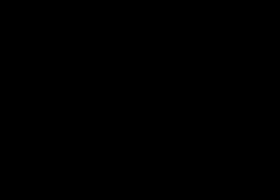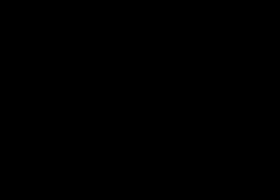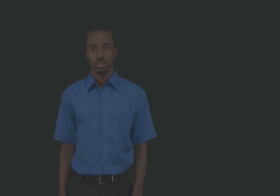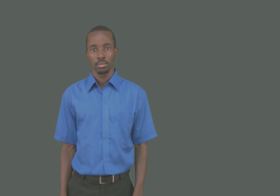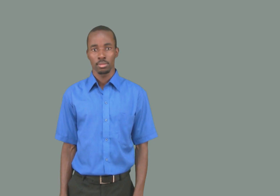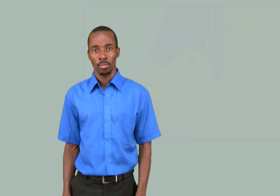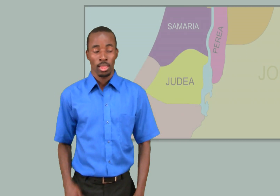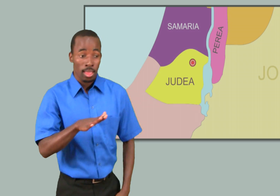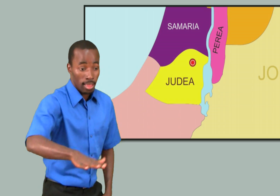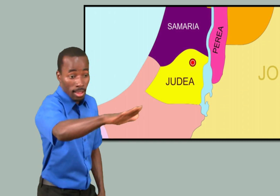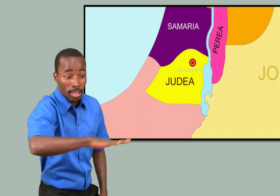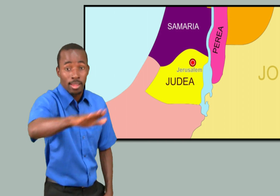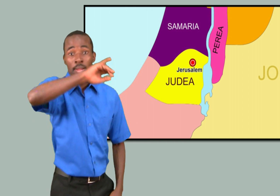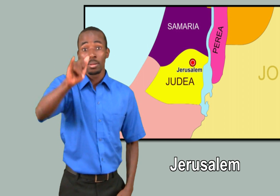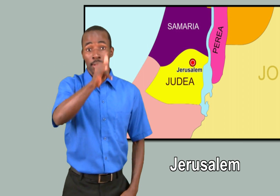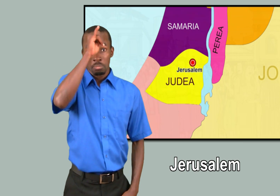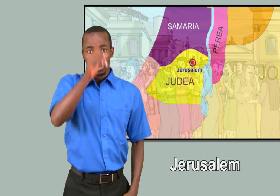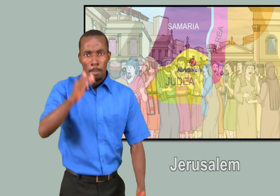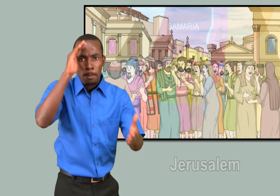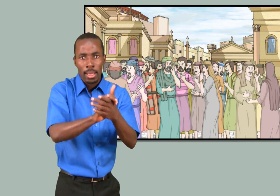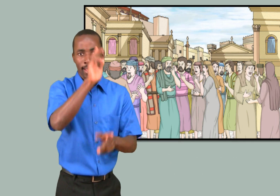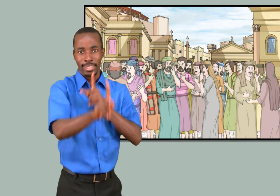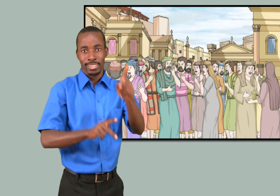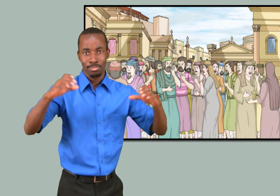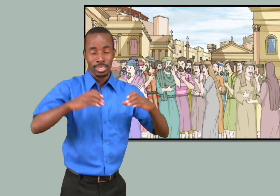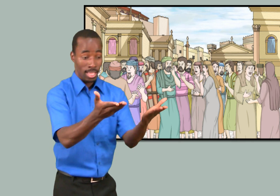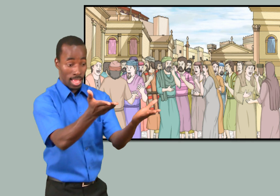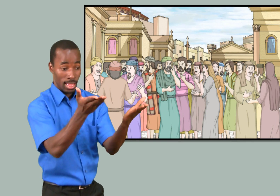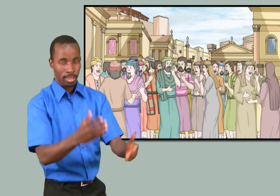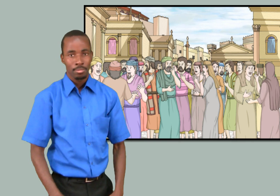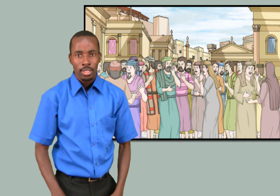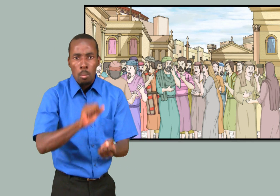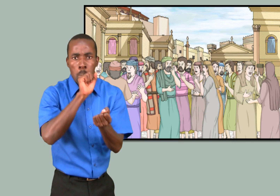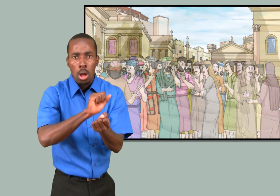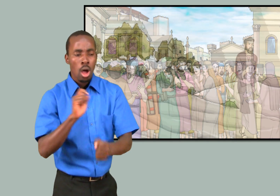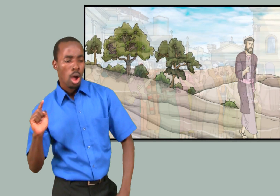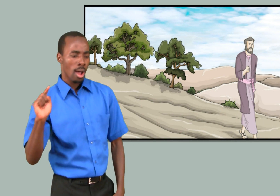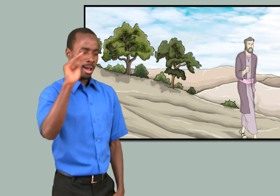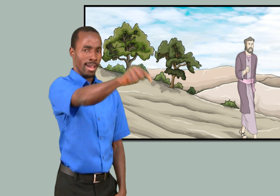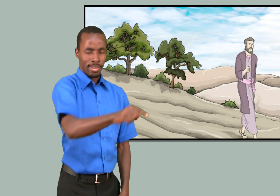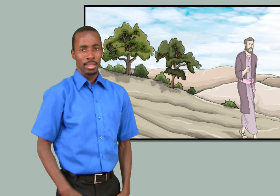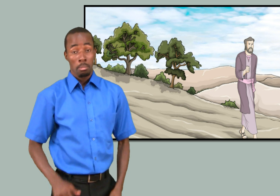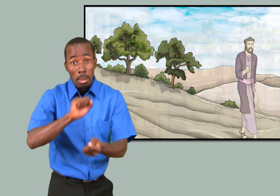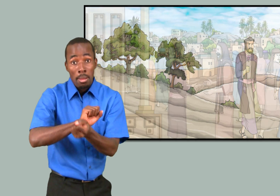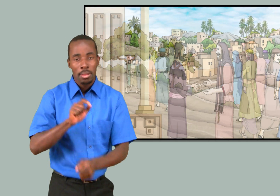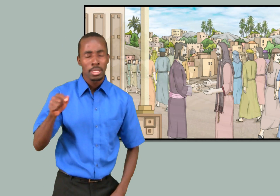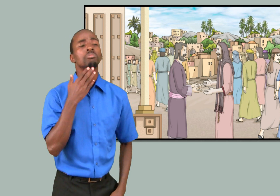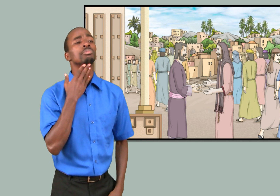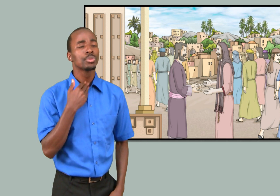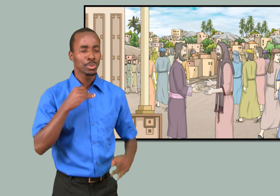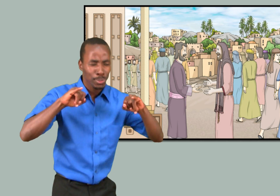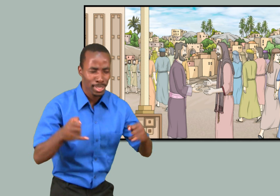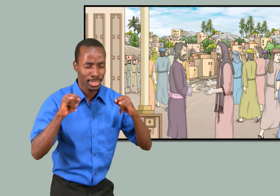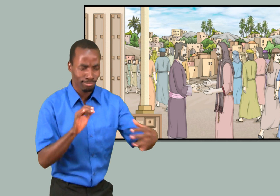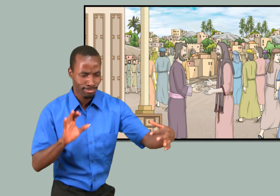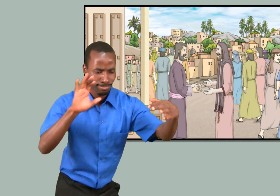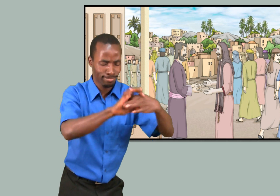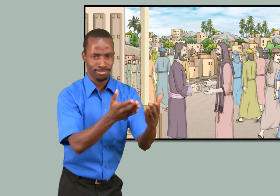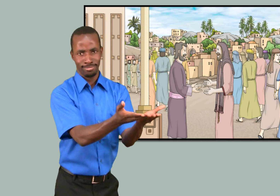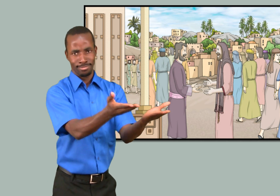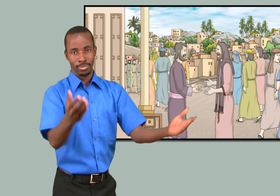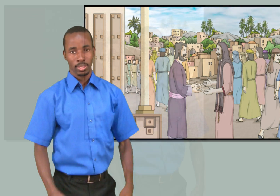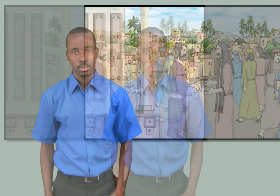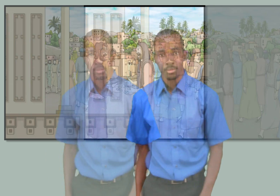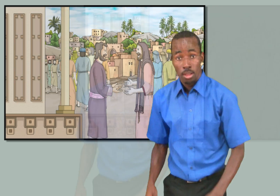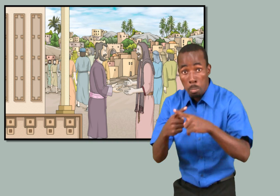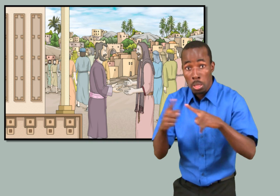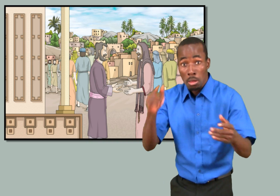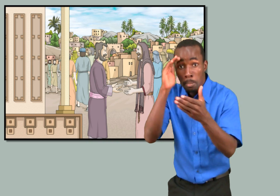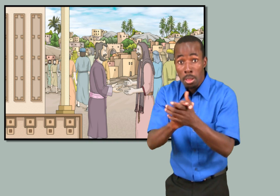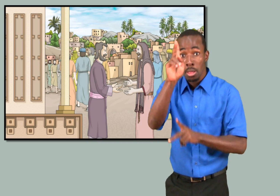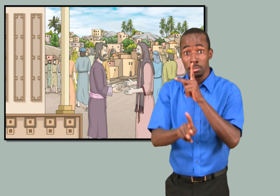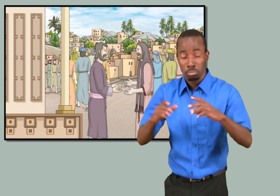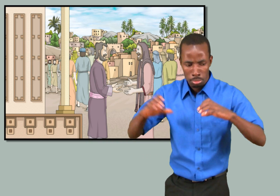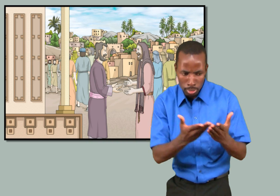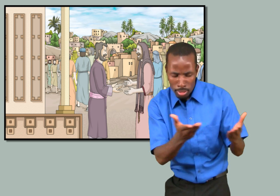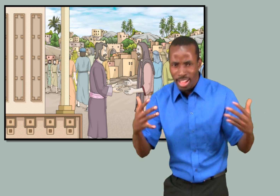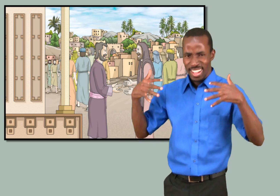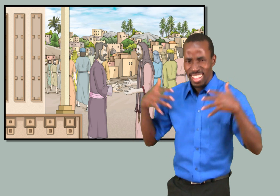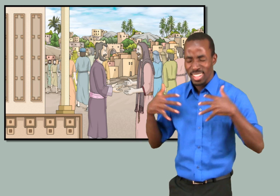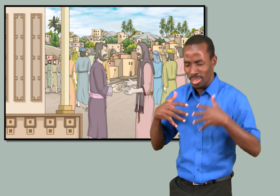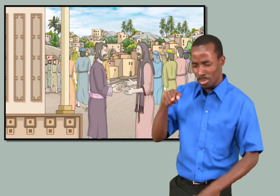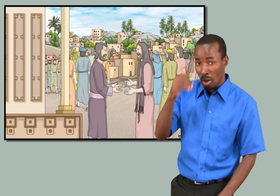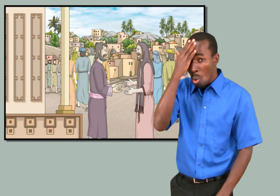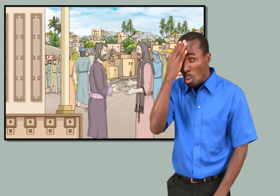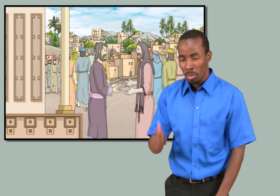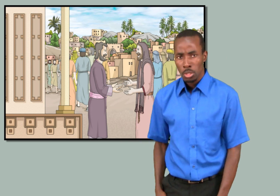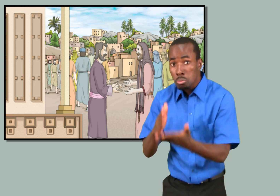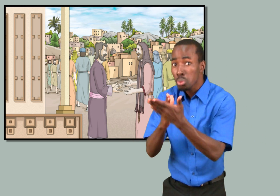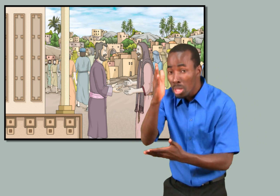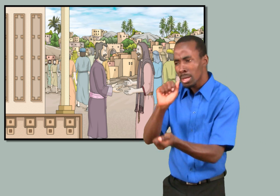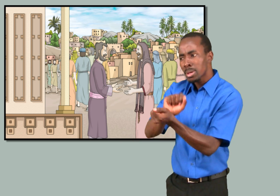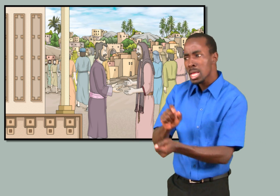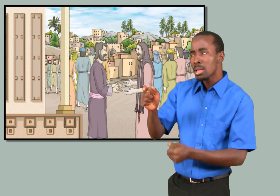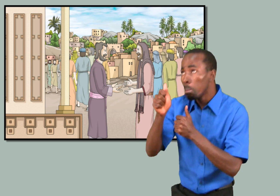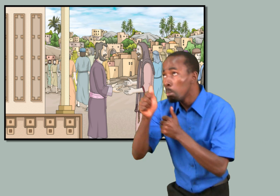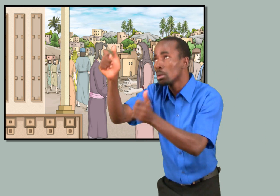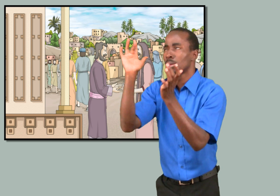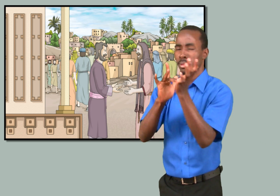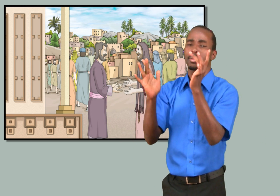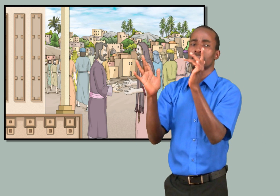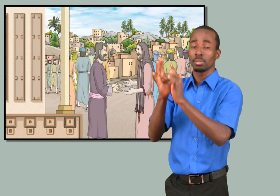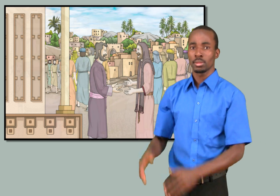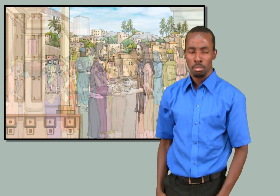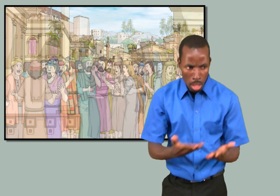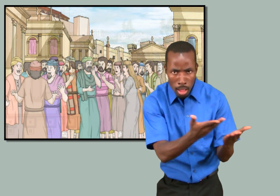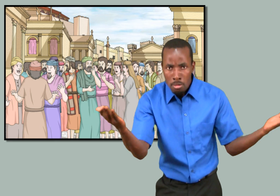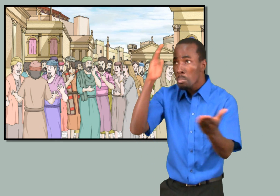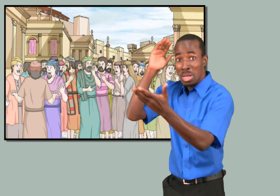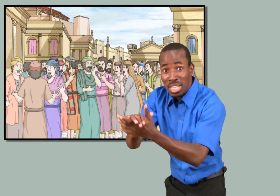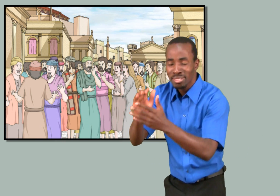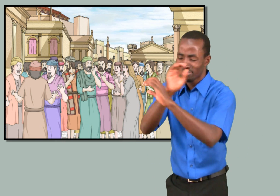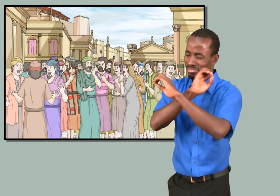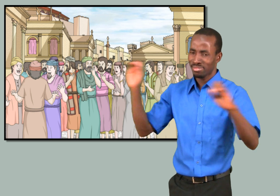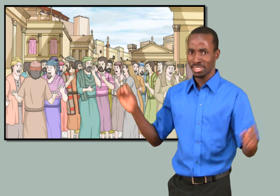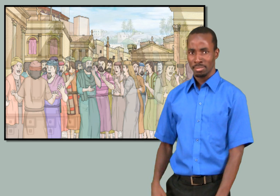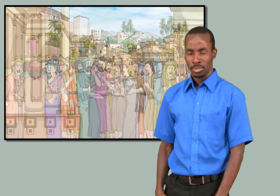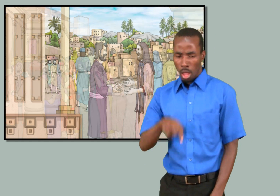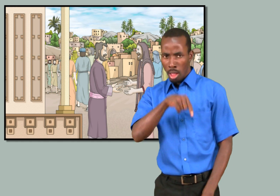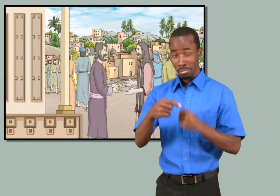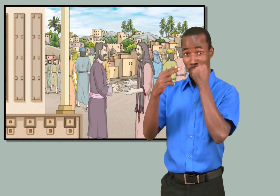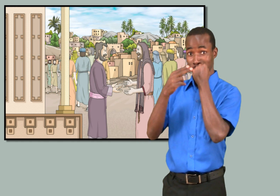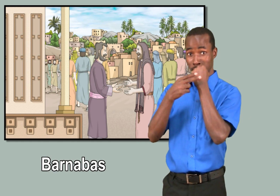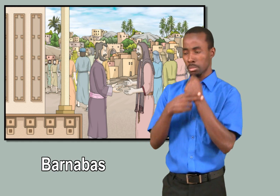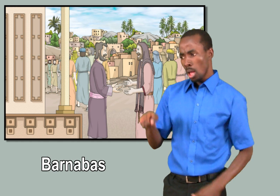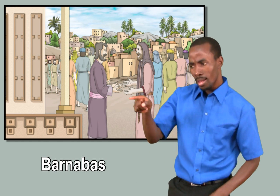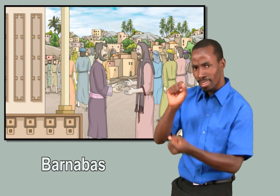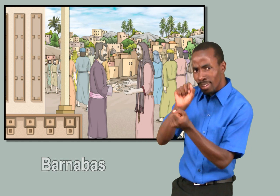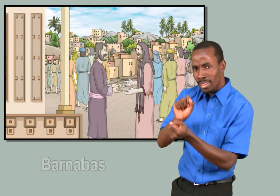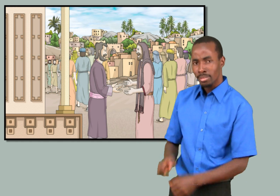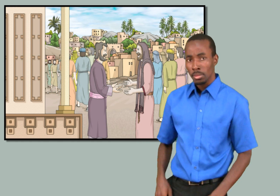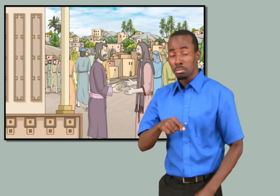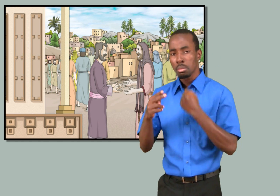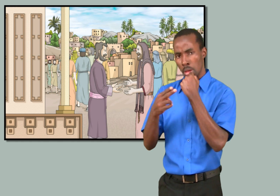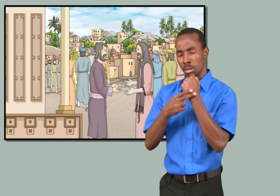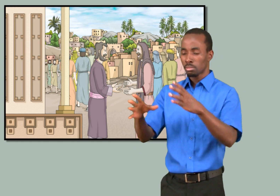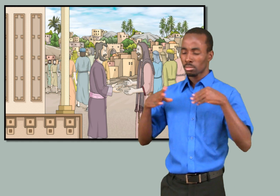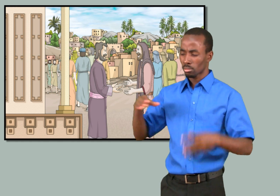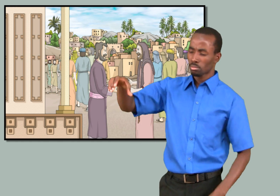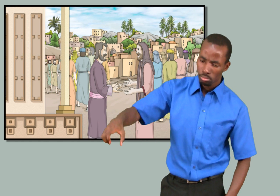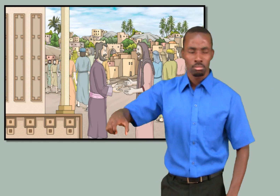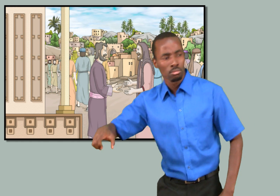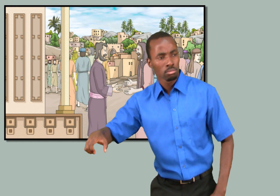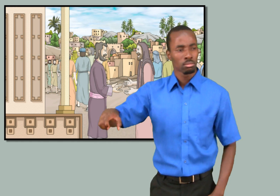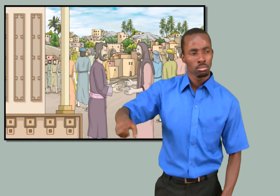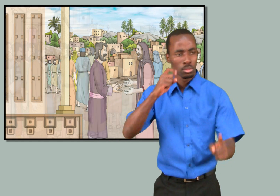When Saul arrived in Jerusalem, he tried to join the disciples, but they were all afraid of him, not believing that he was a disciple.